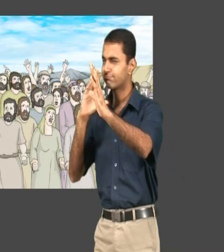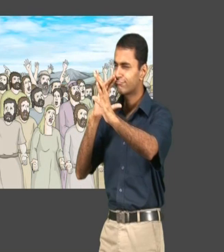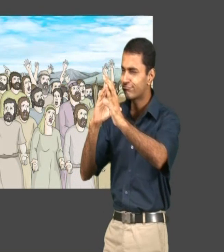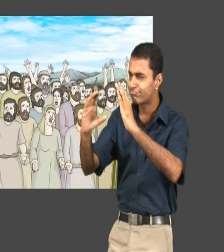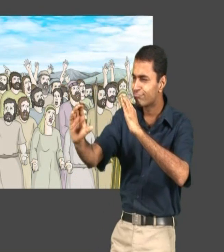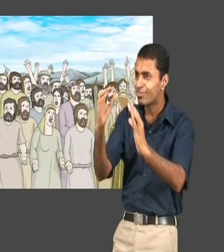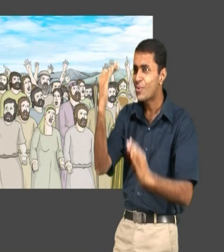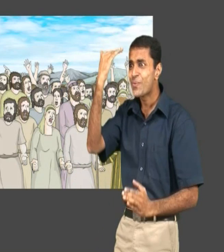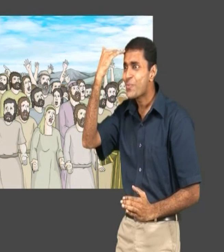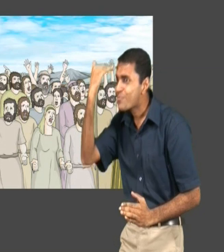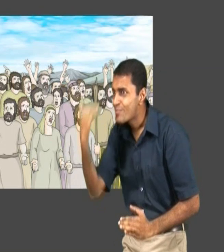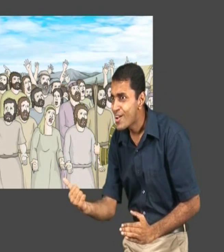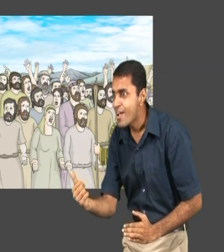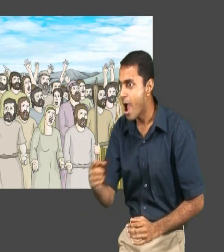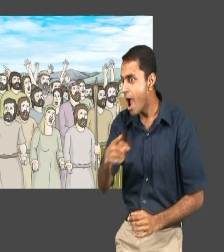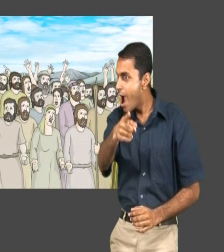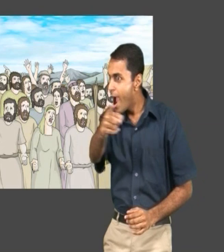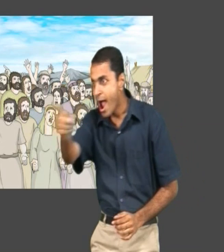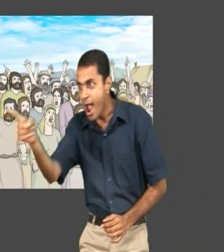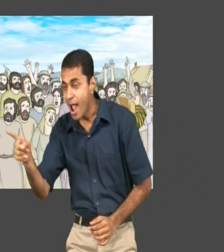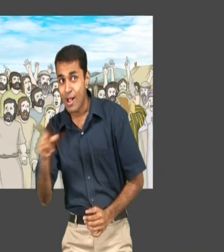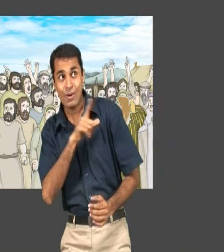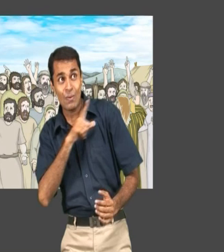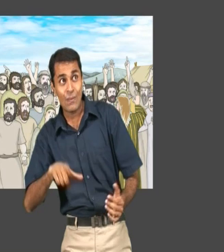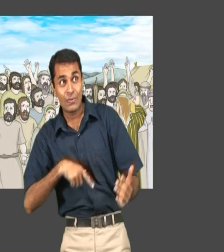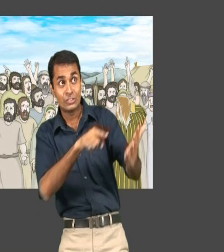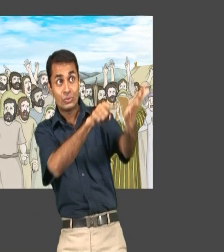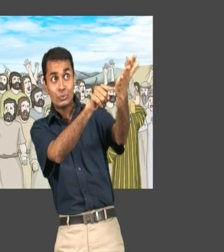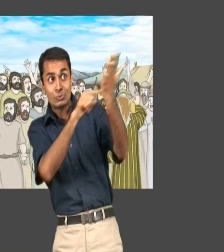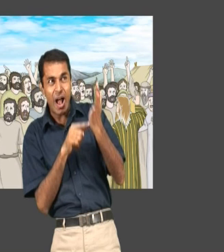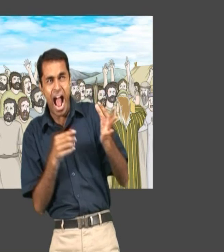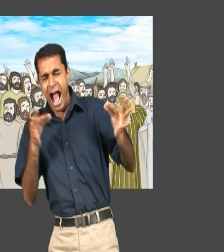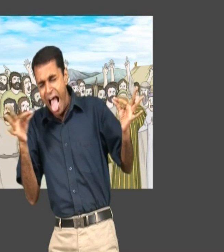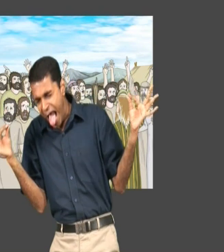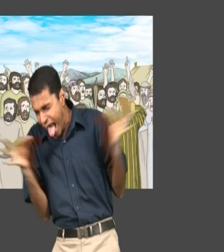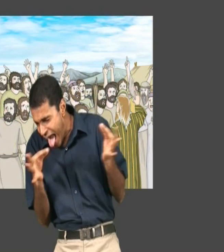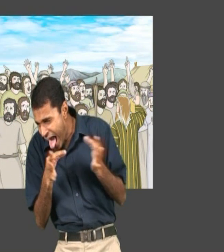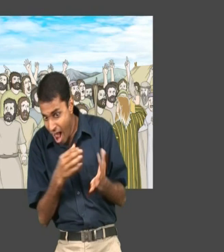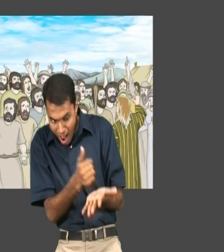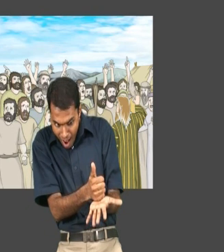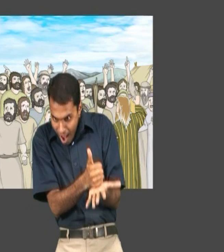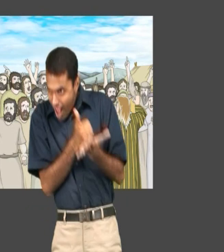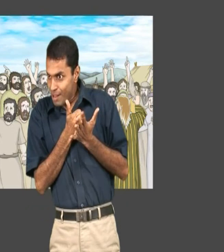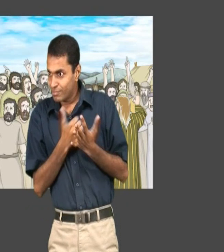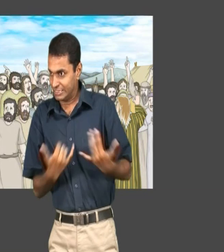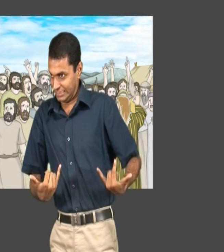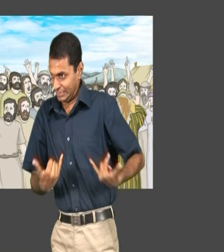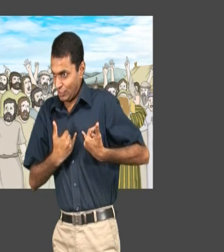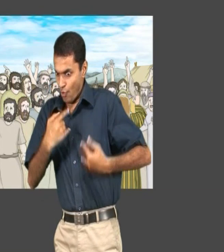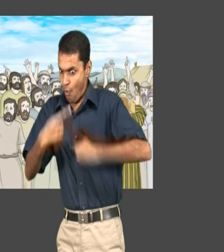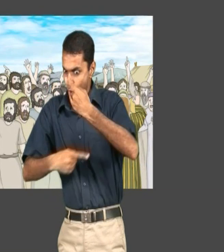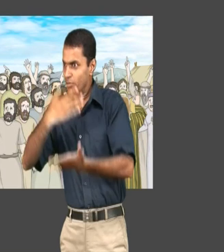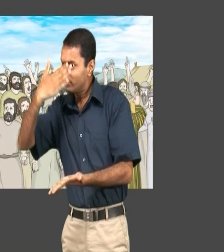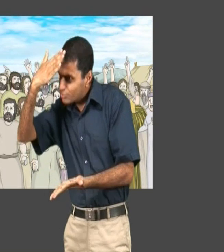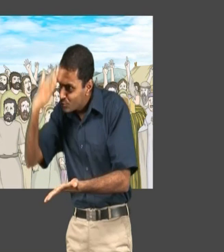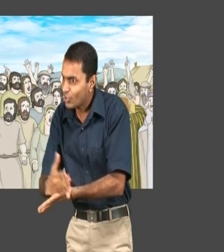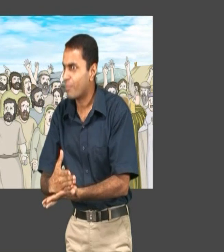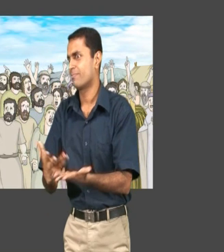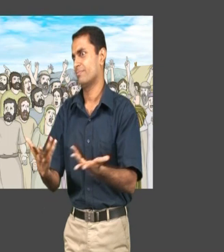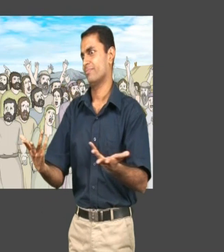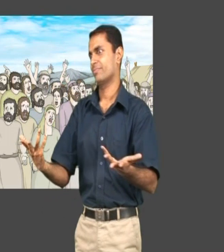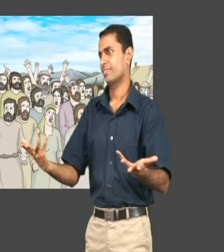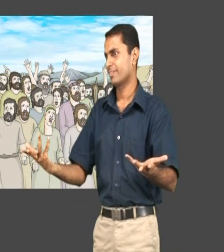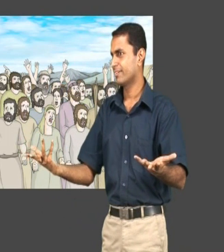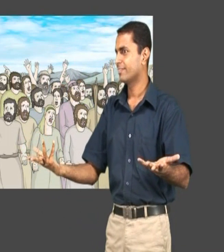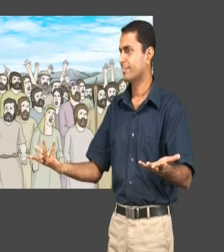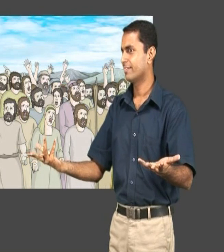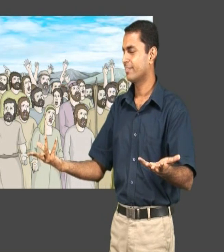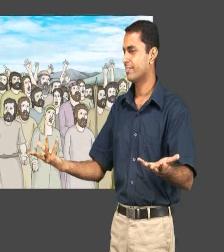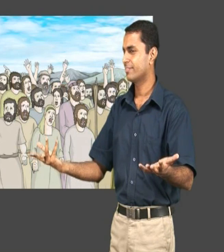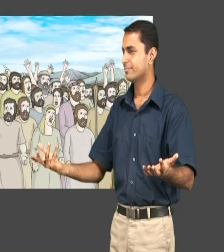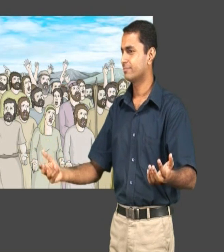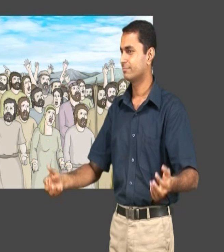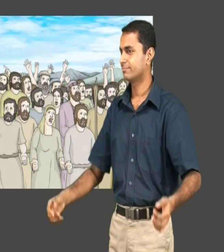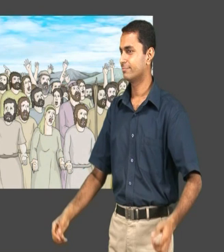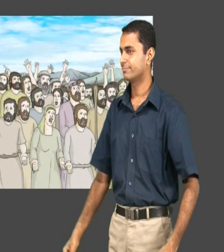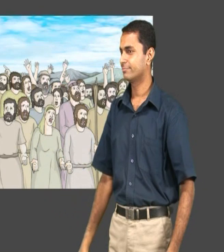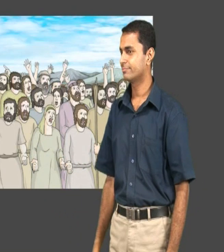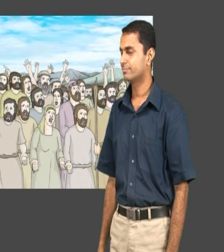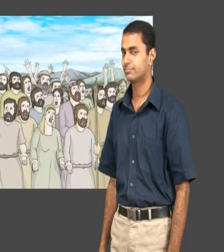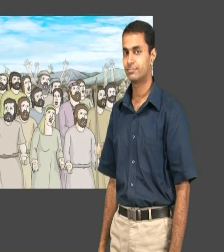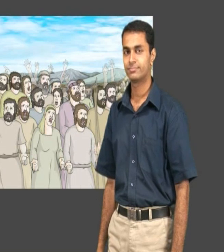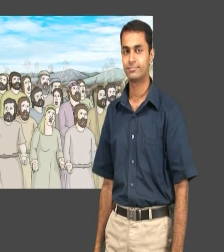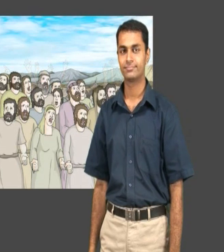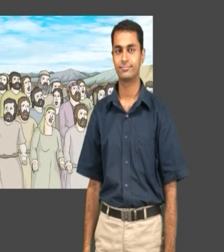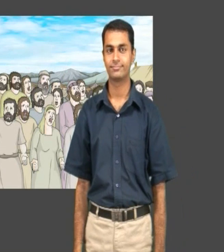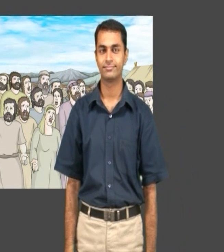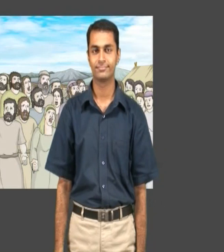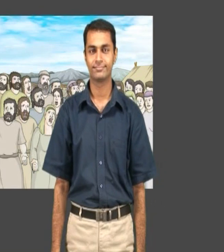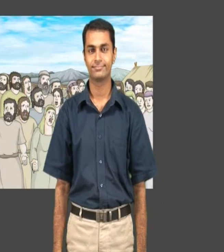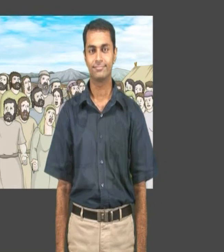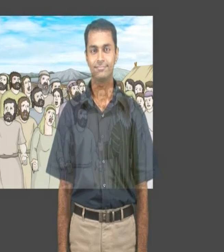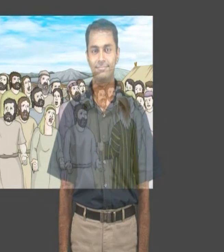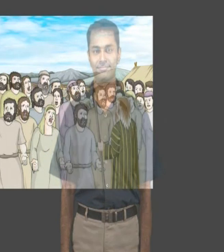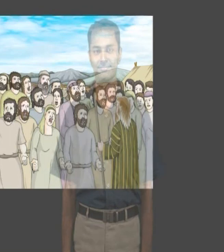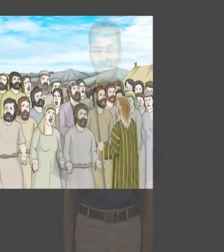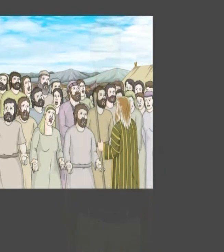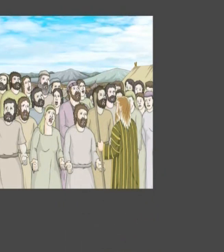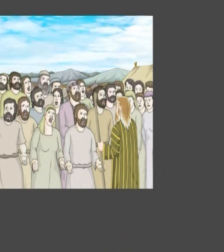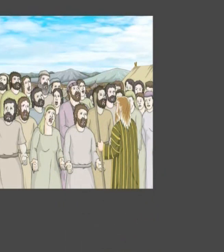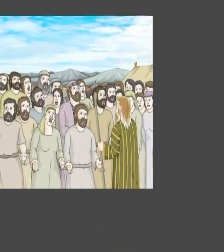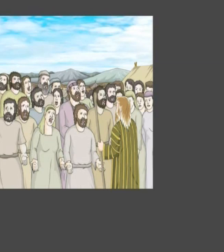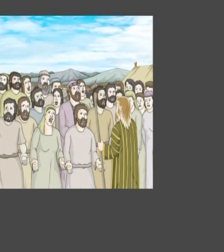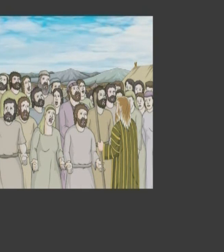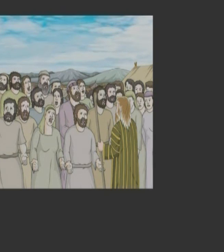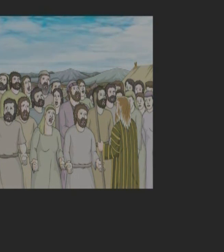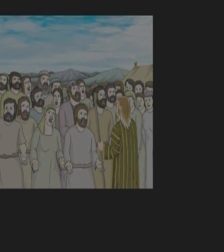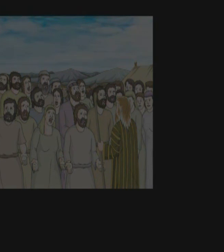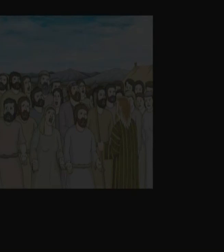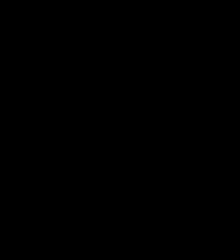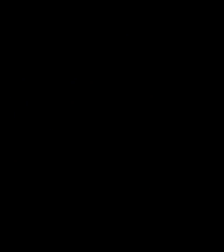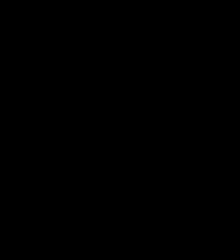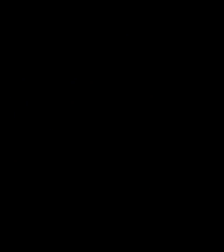“For God has come to test you, so that the fear of Him may be before you, to keep you from sinning.”